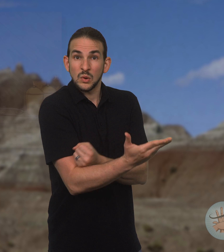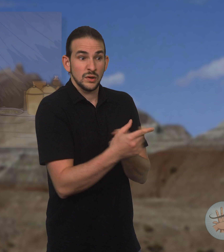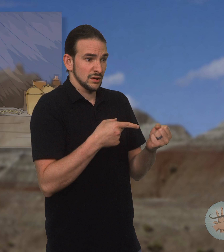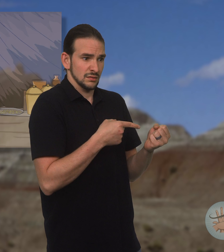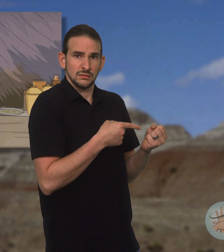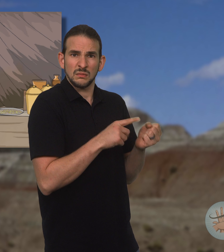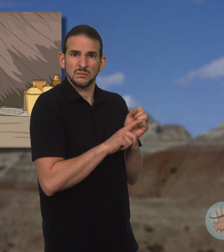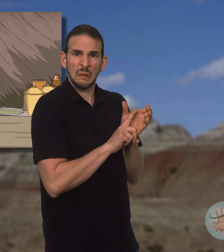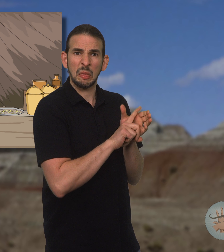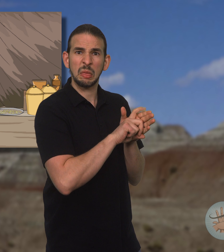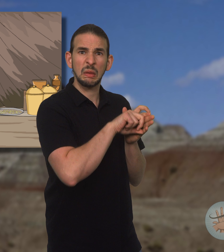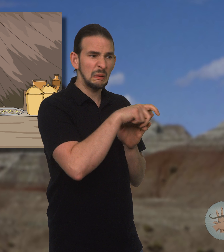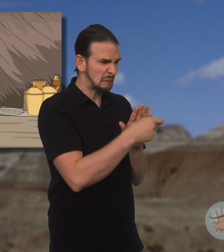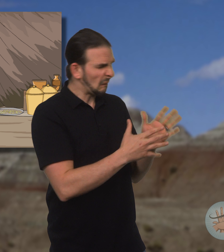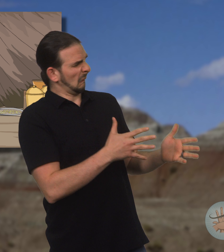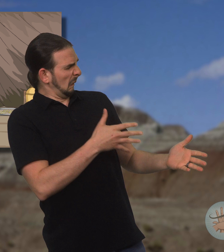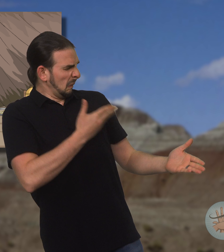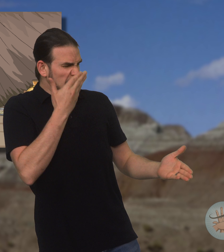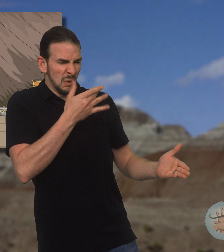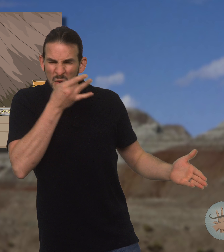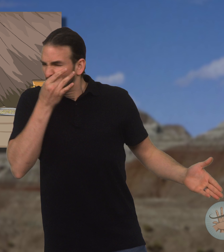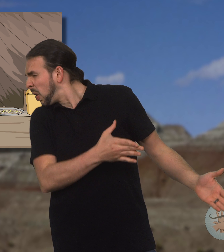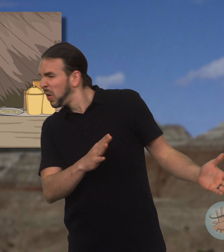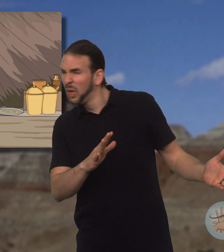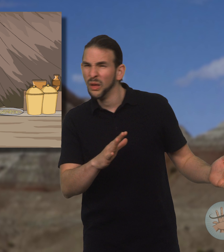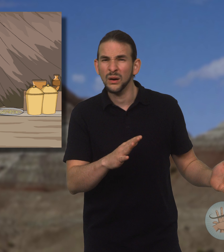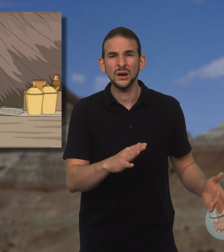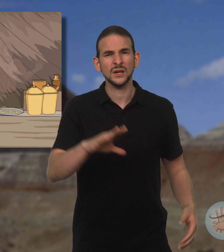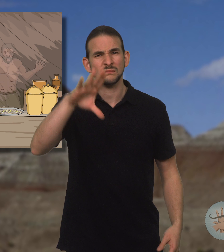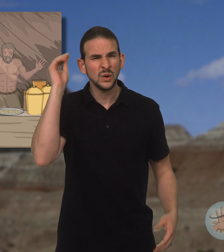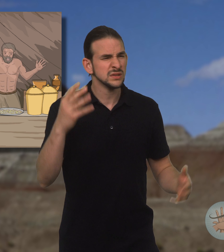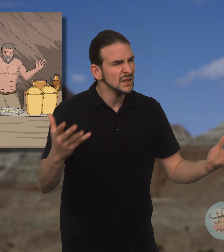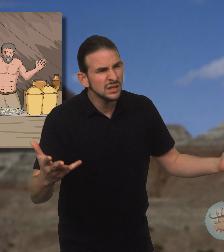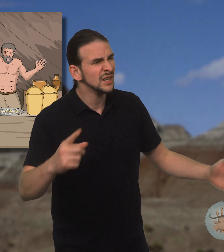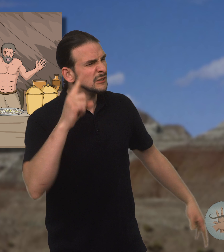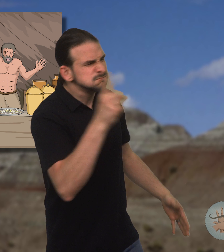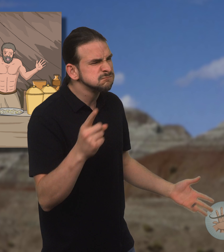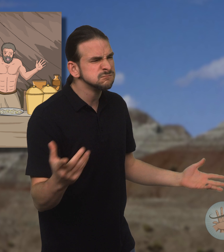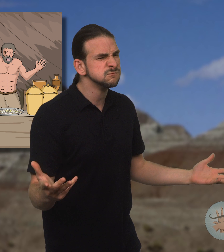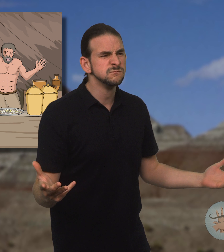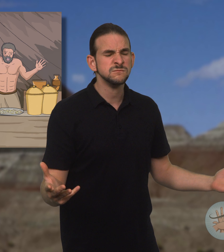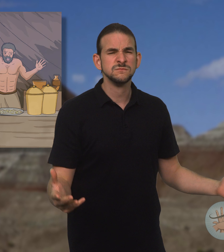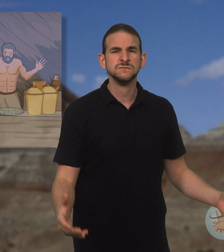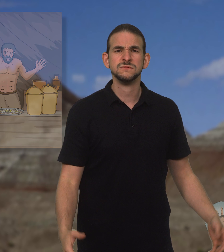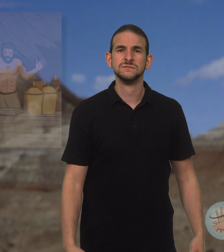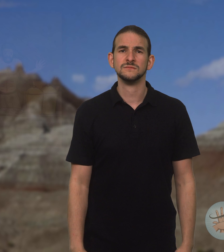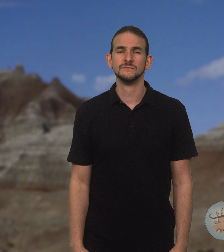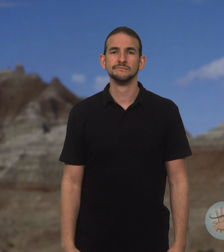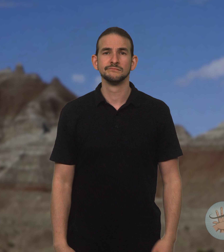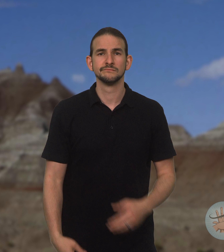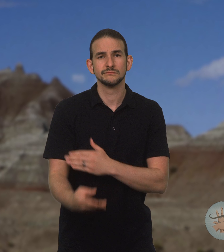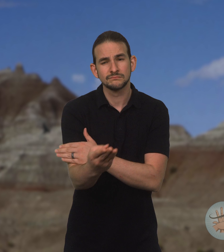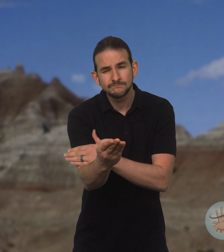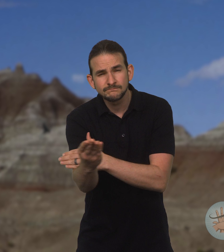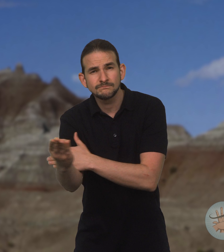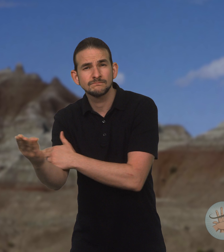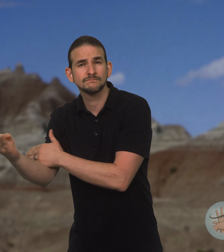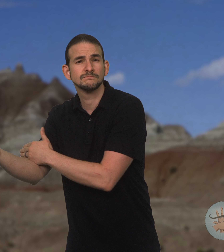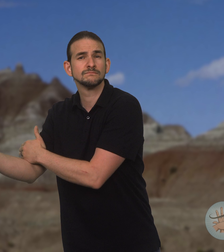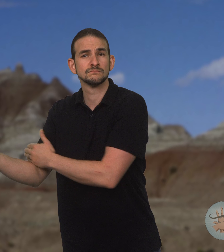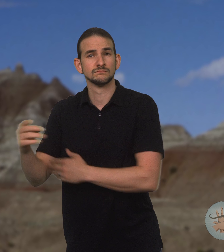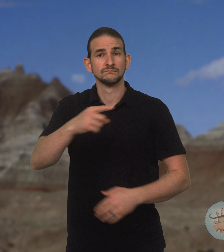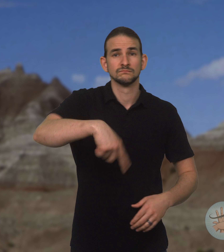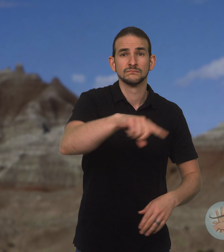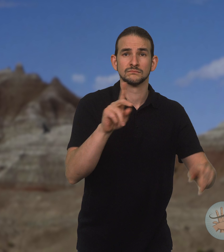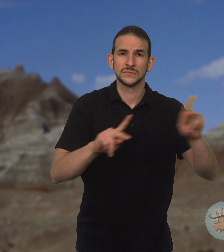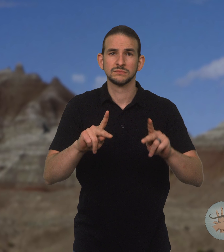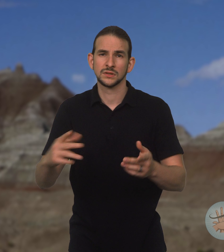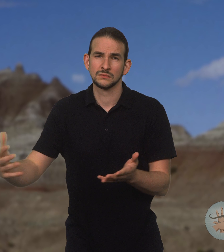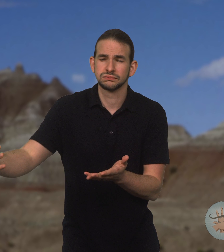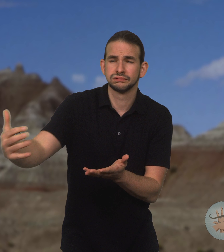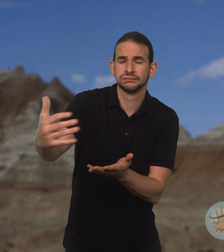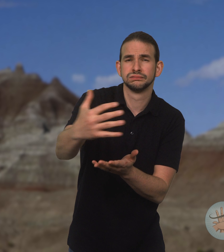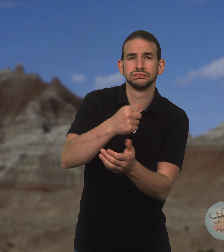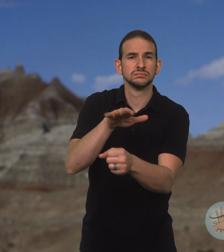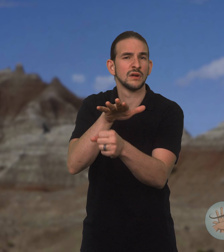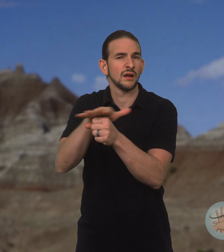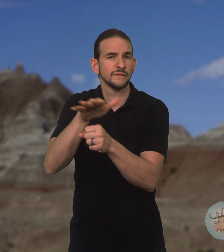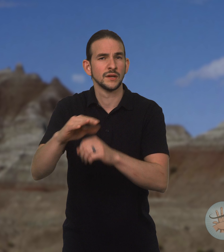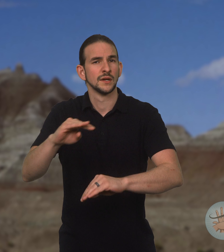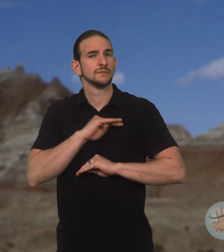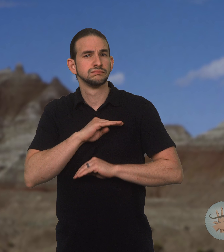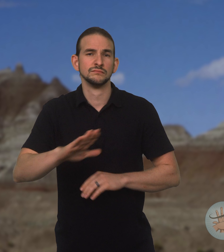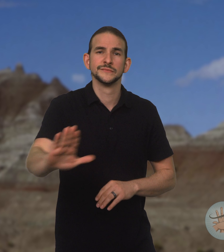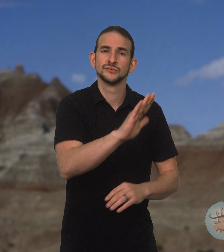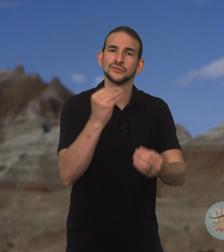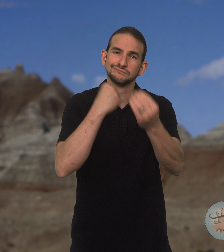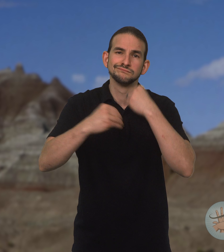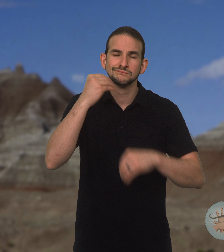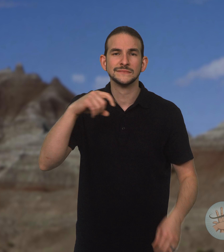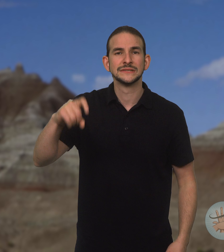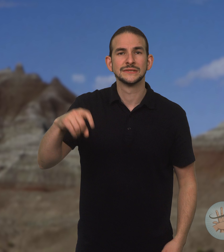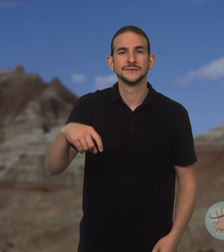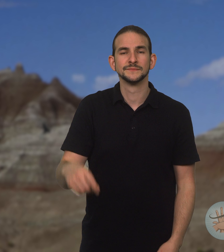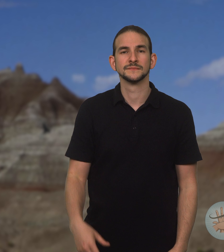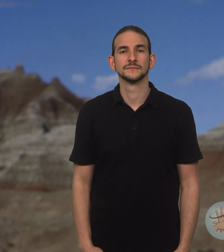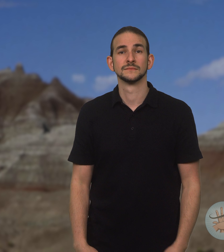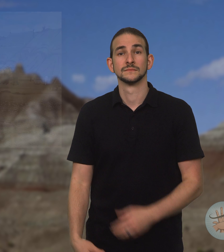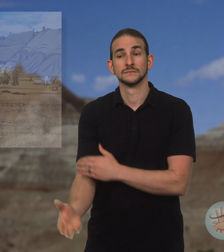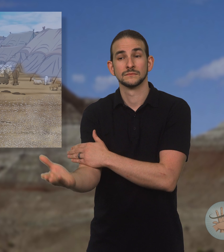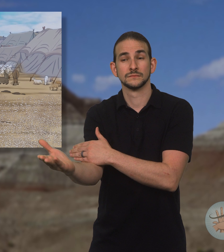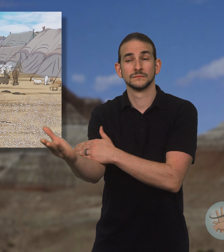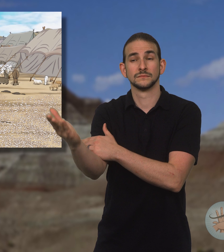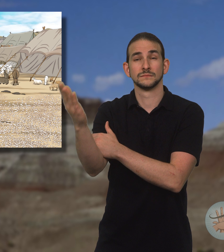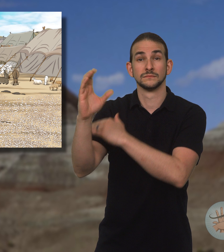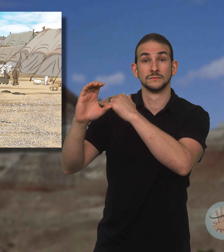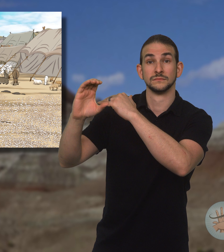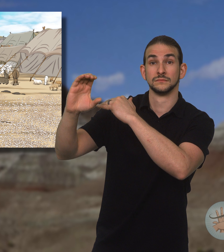some people left part of it until morning, and it became infested with maggots and began to smell. So Moses was angry with them.